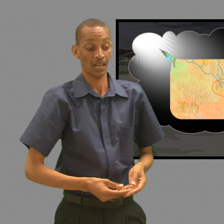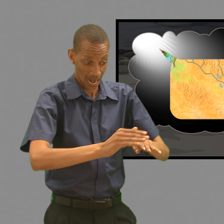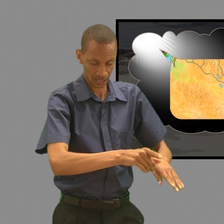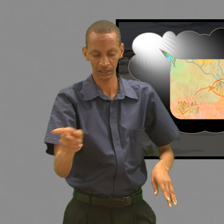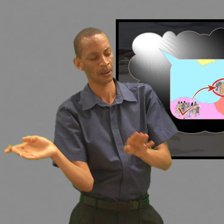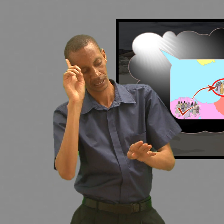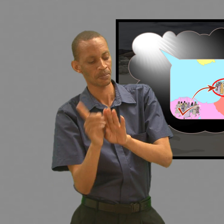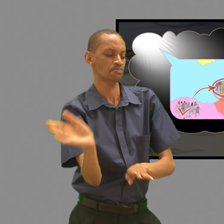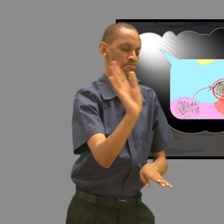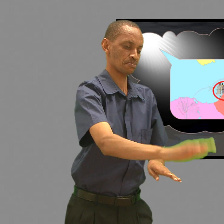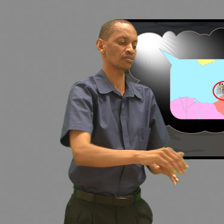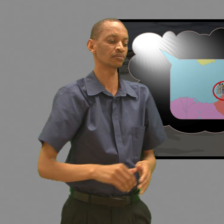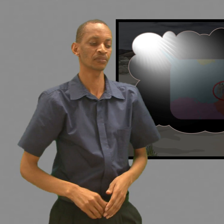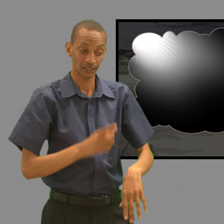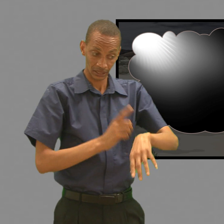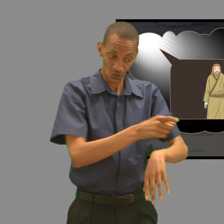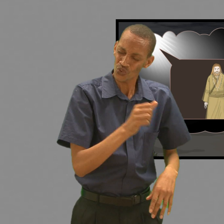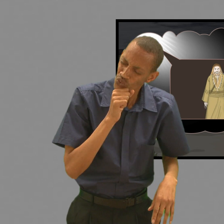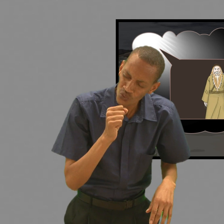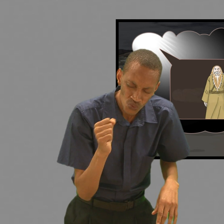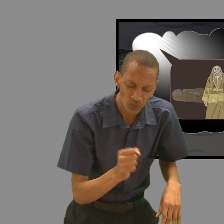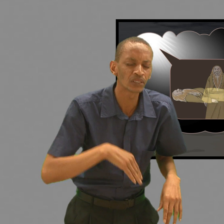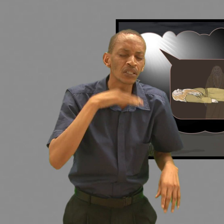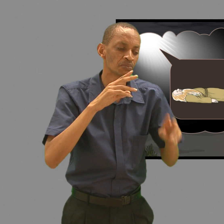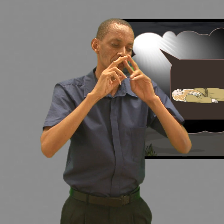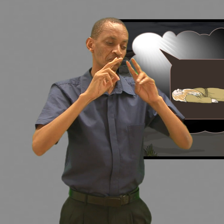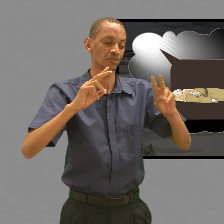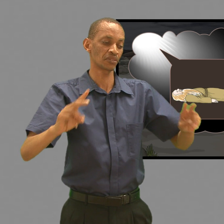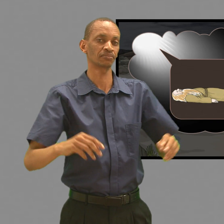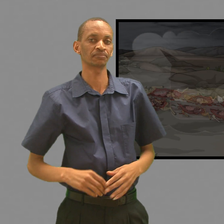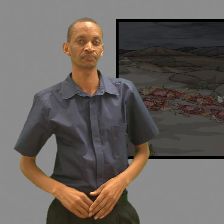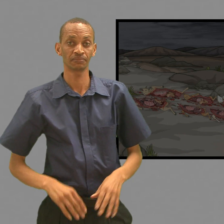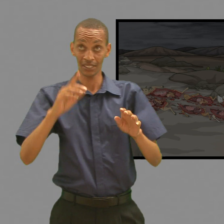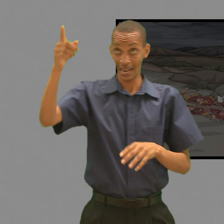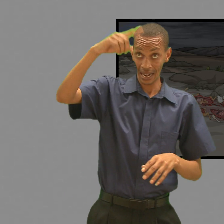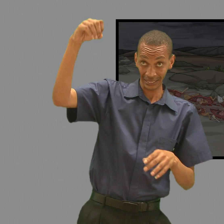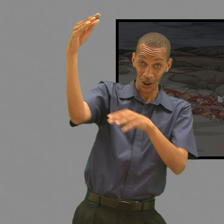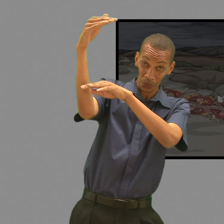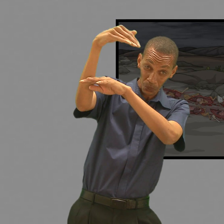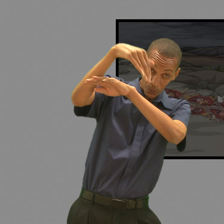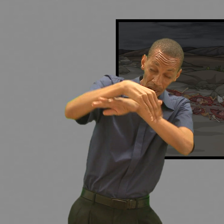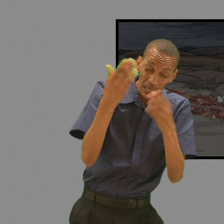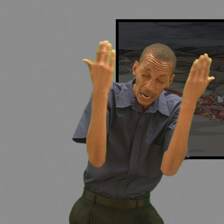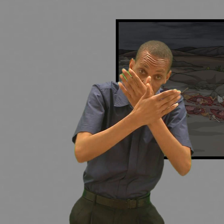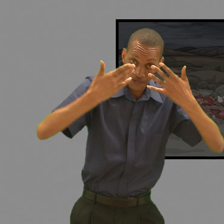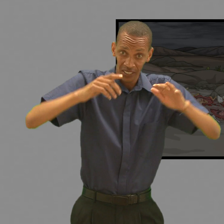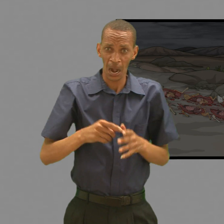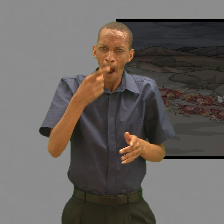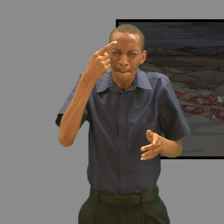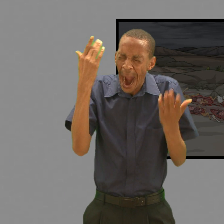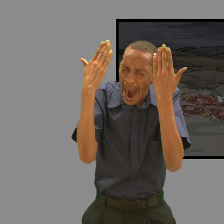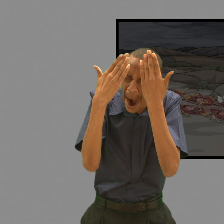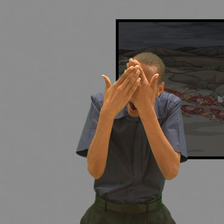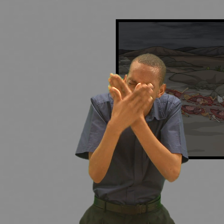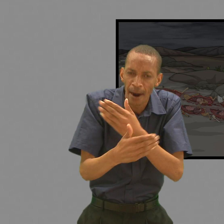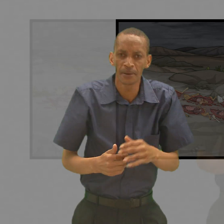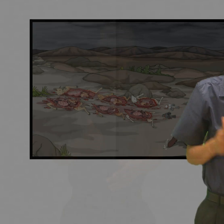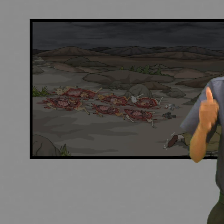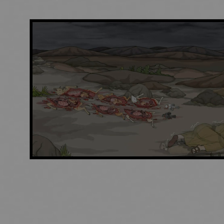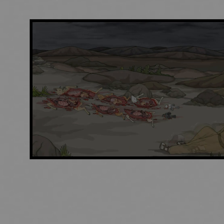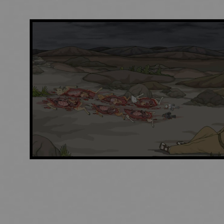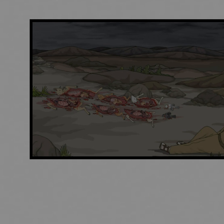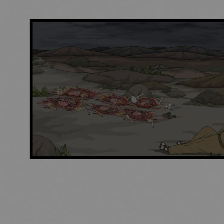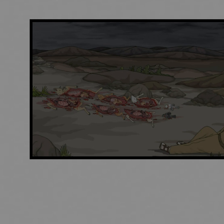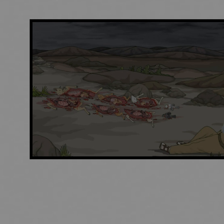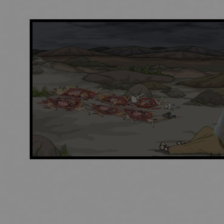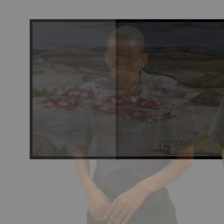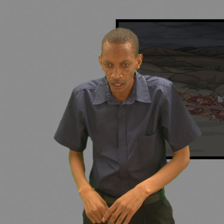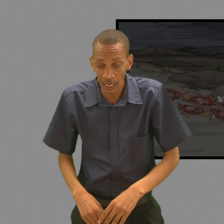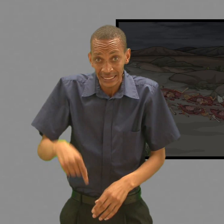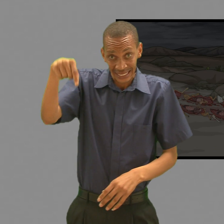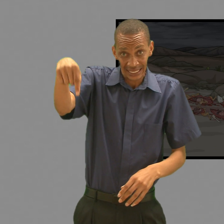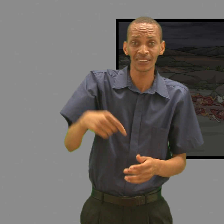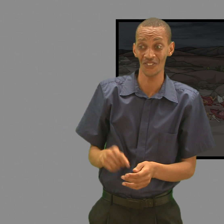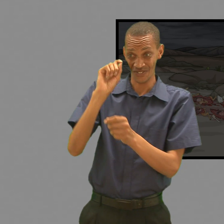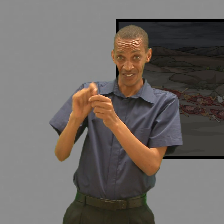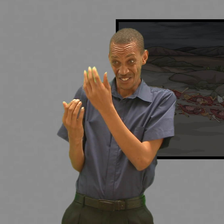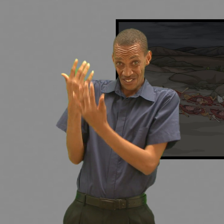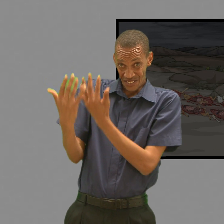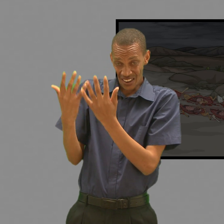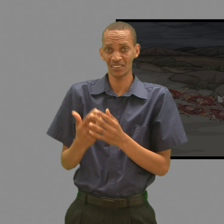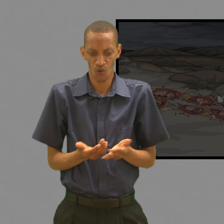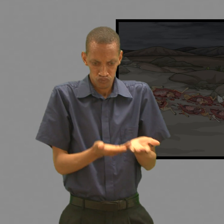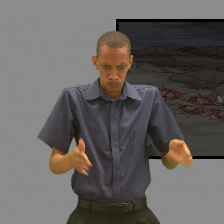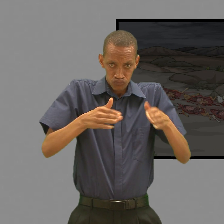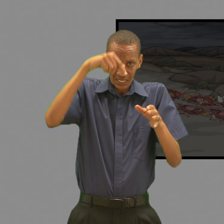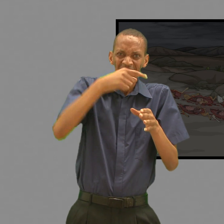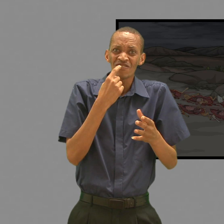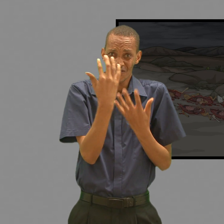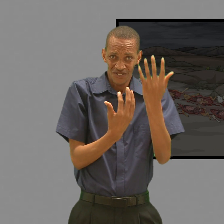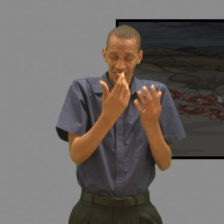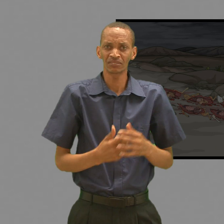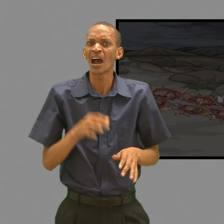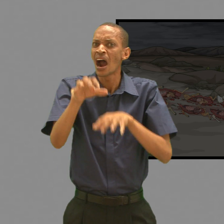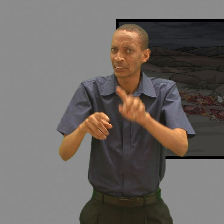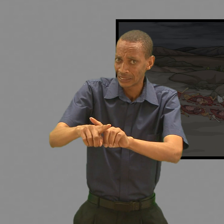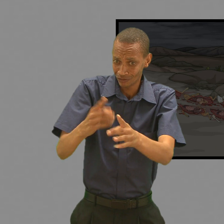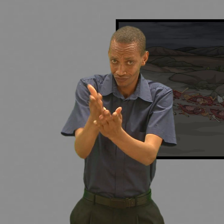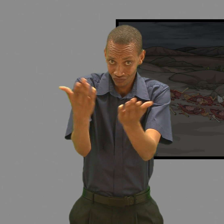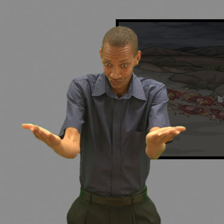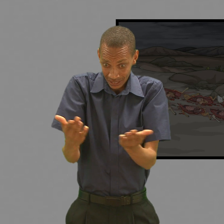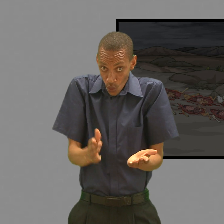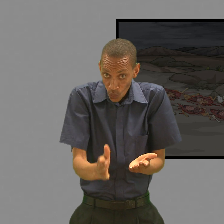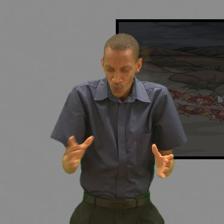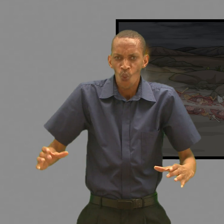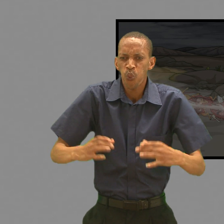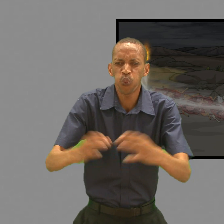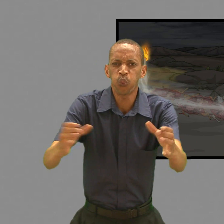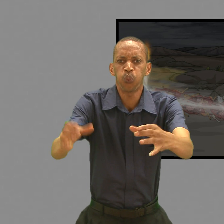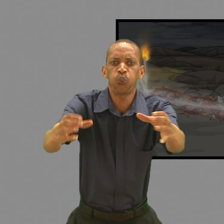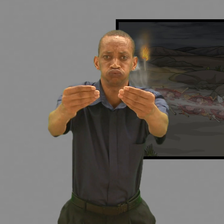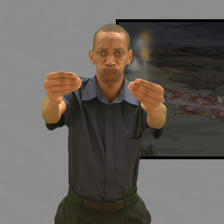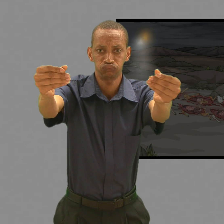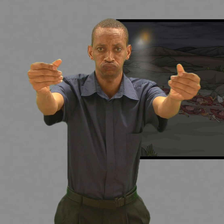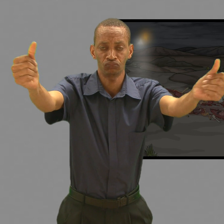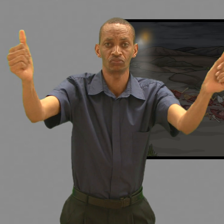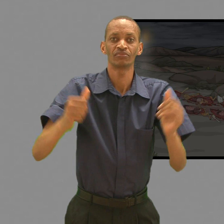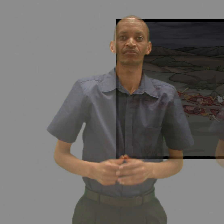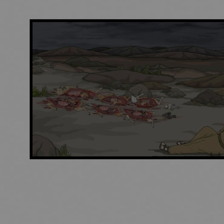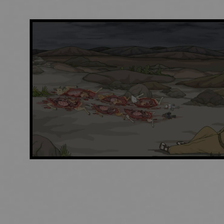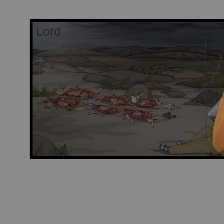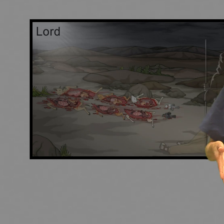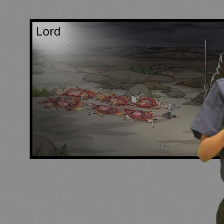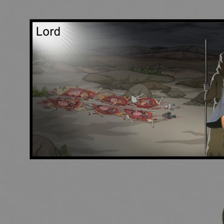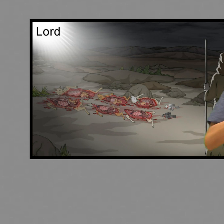When the sun had set and darkness had fallen, behold, a smoking firepot and a flaming torch appeared and passed between the halves of the carcasses.